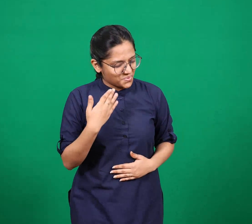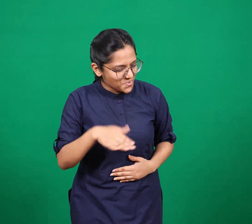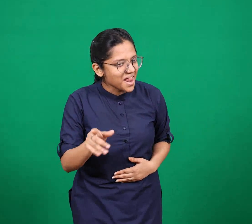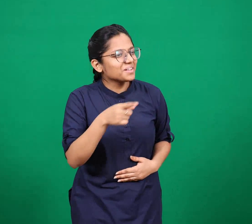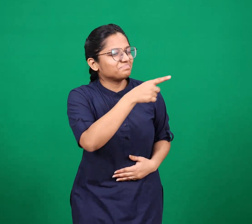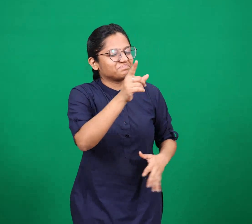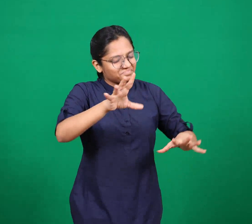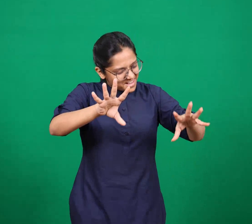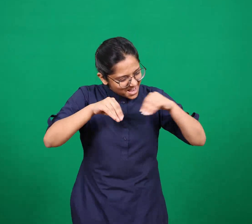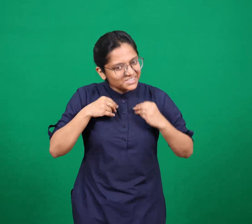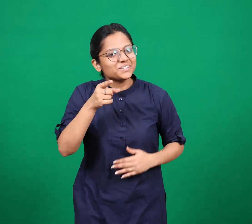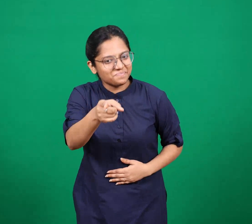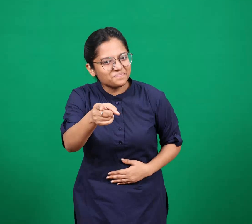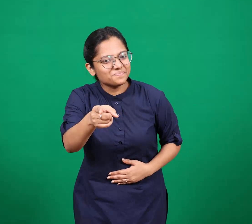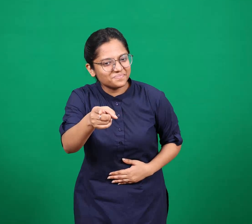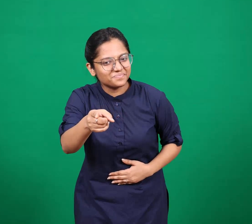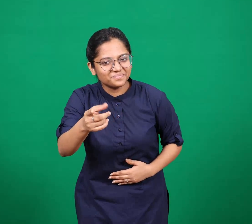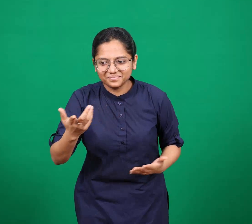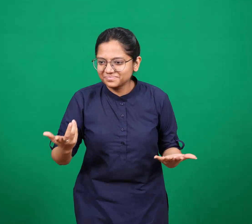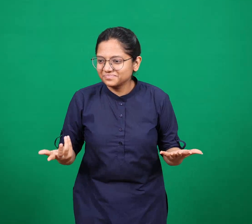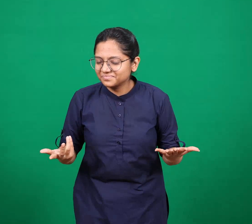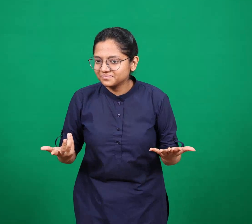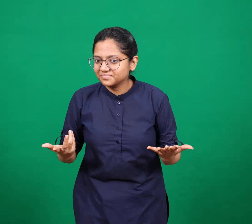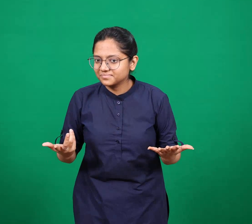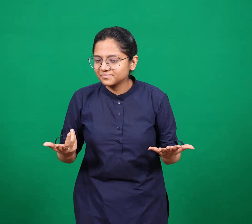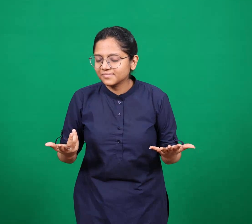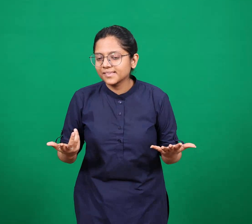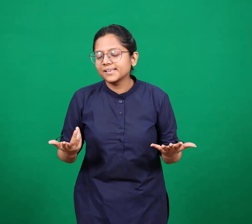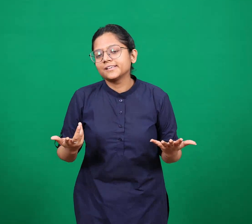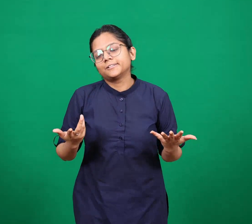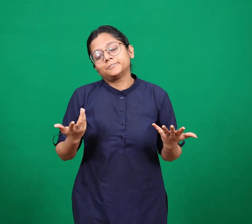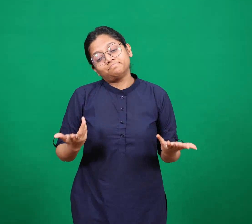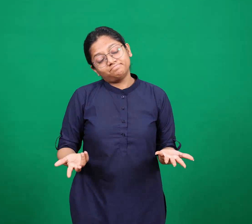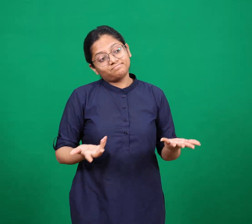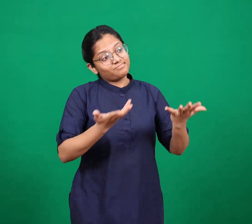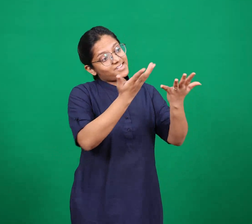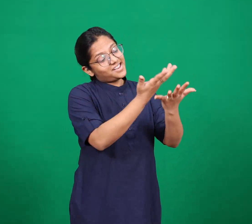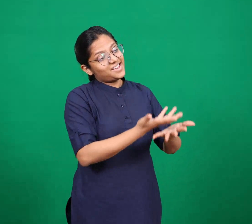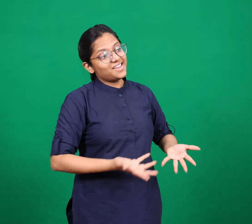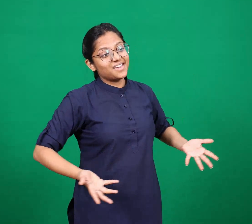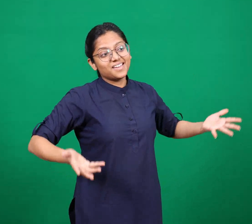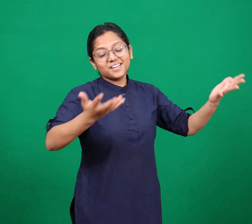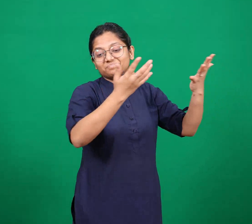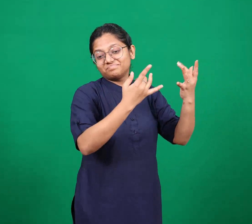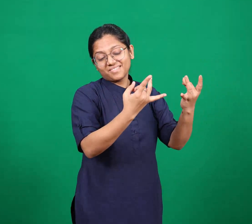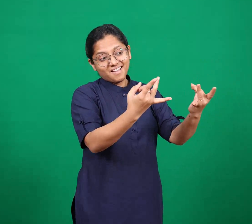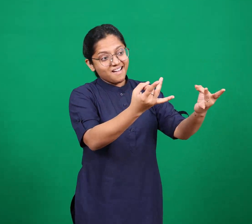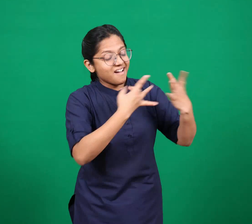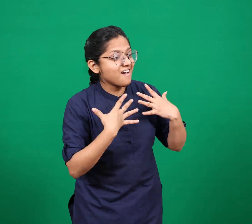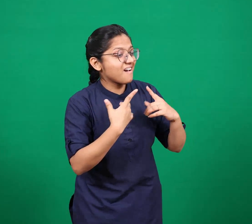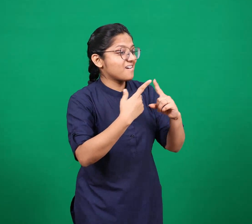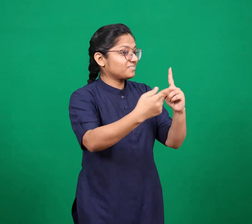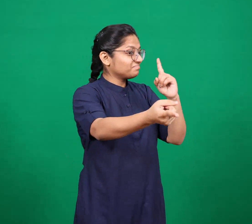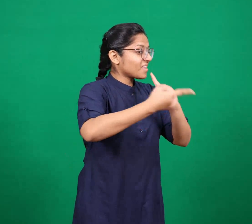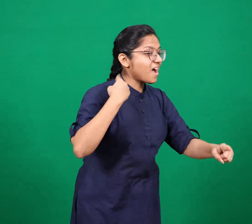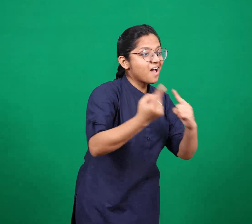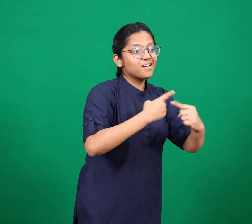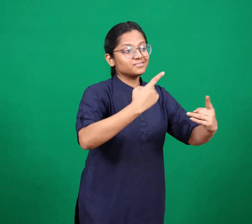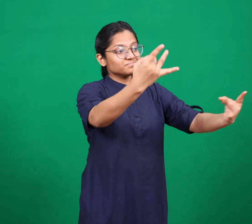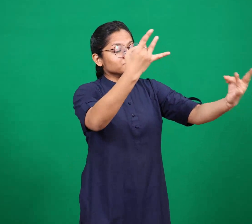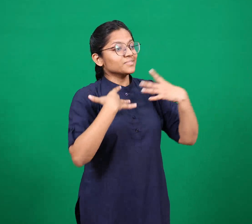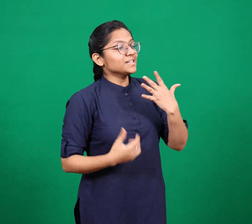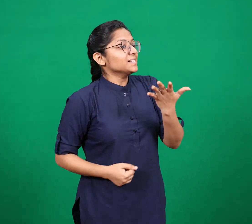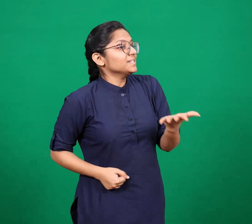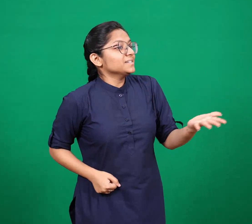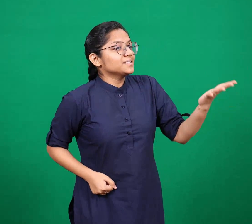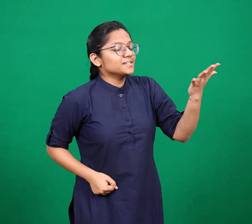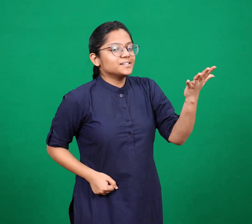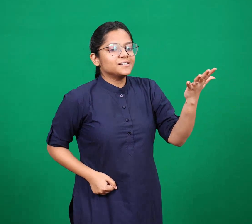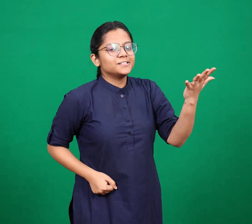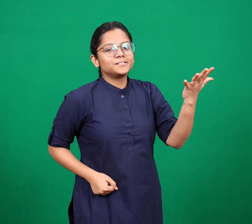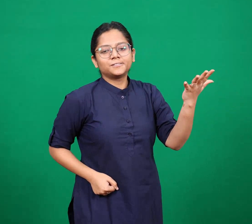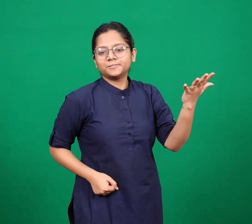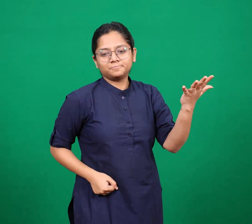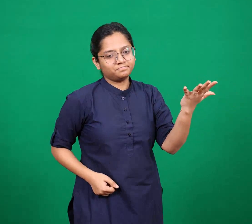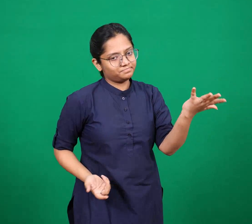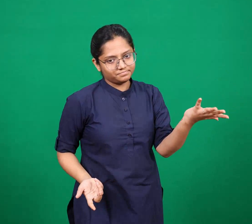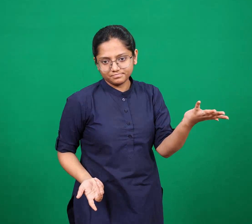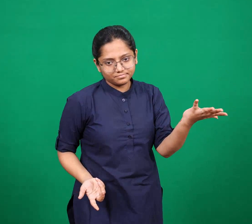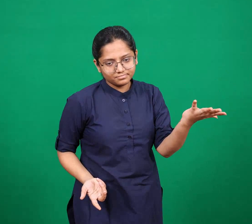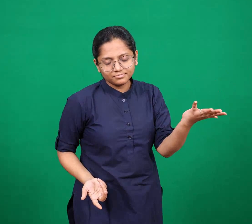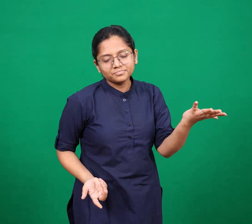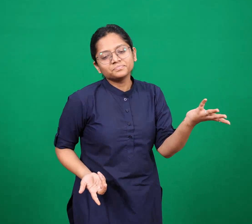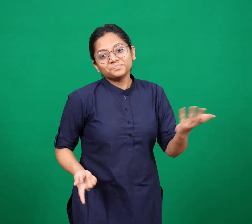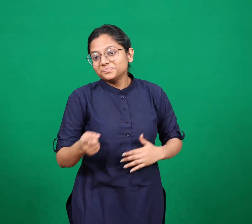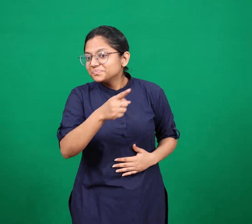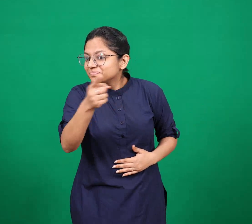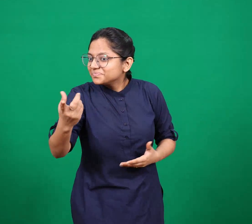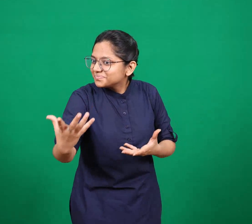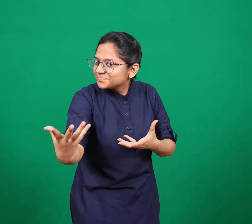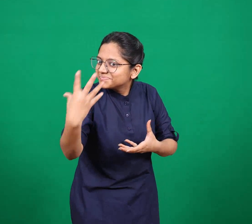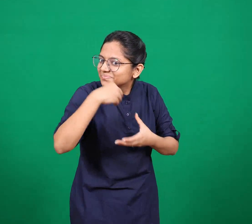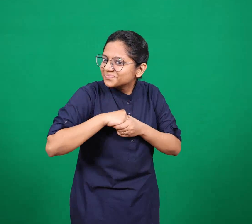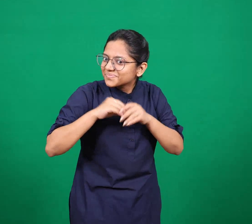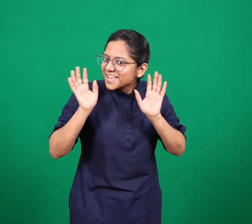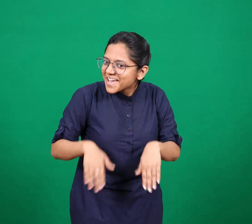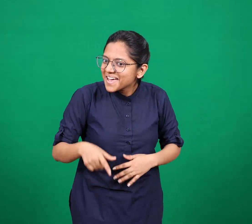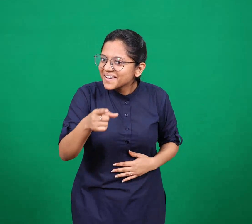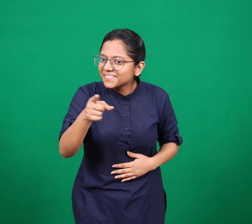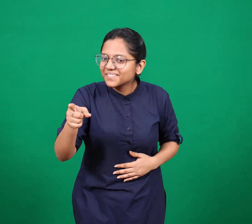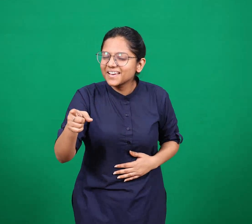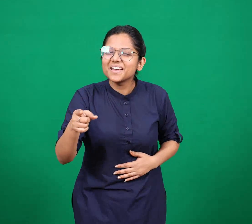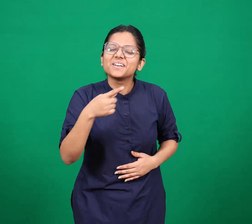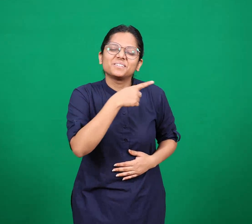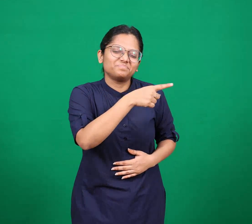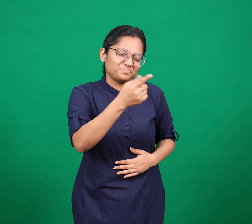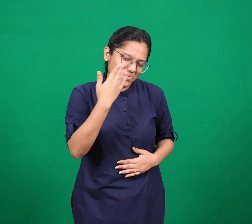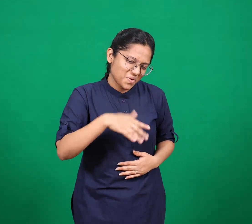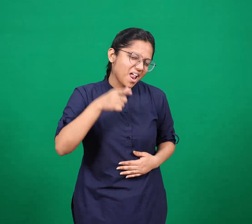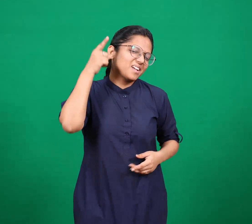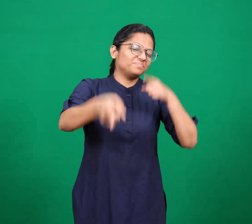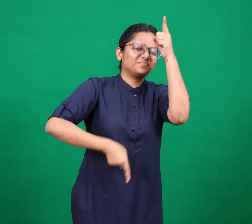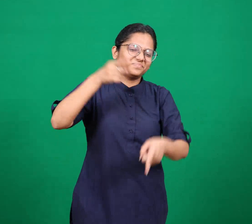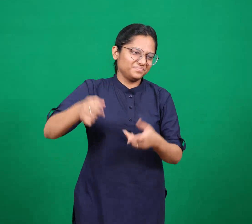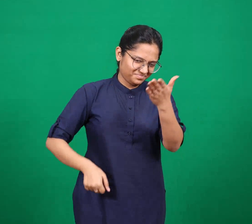if they kept My word, they will keep yours as well.